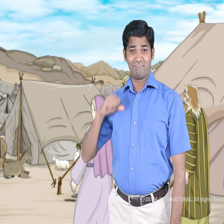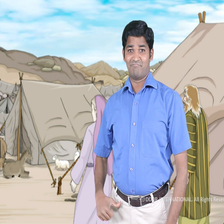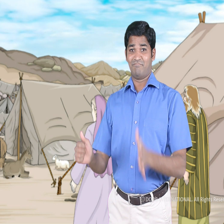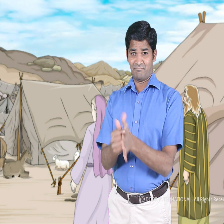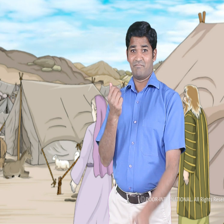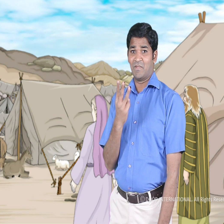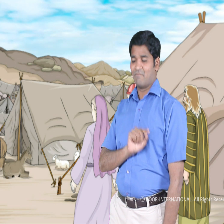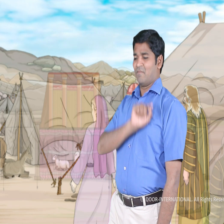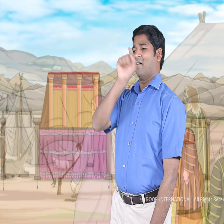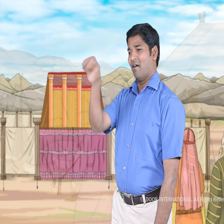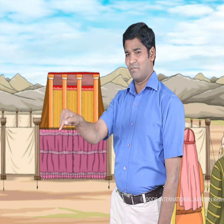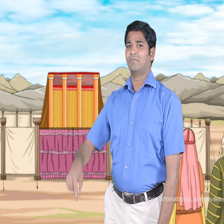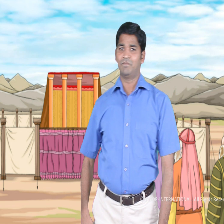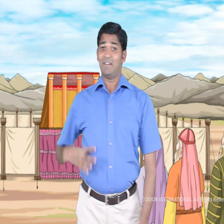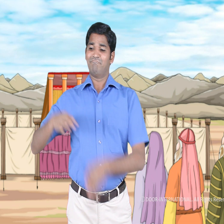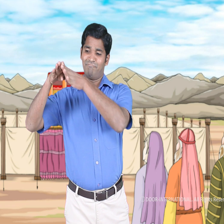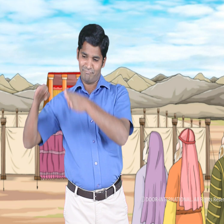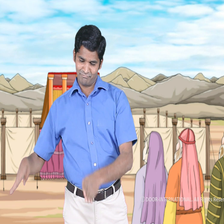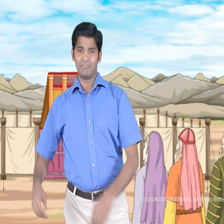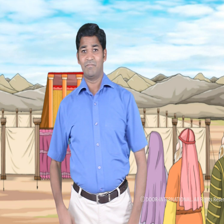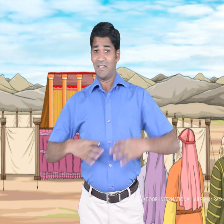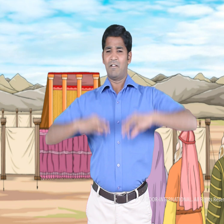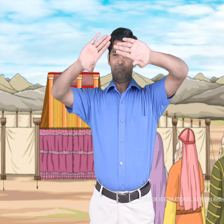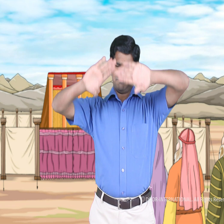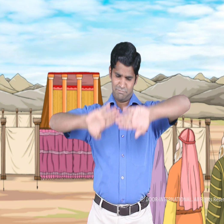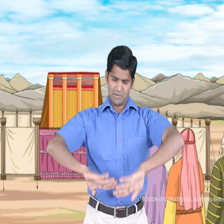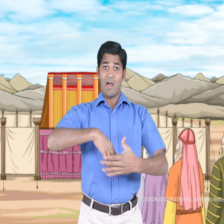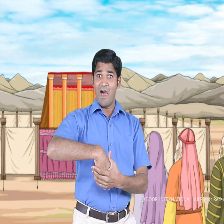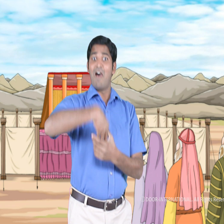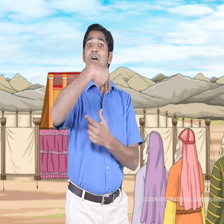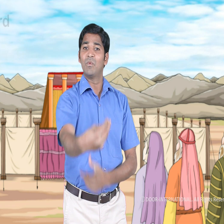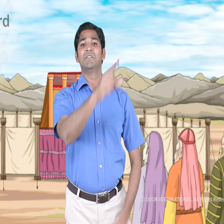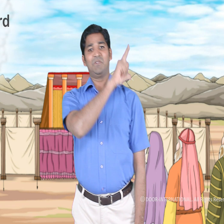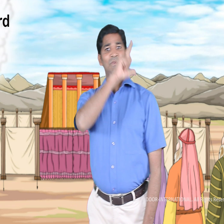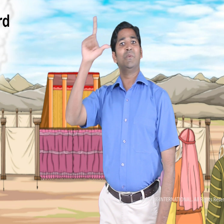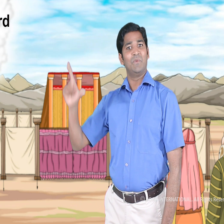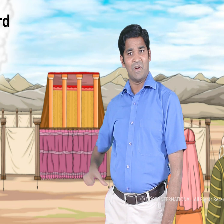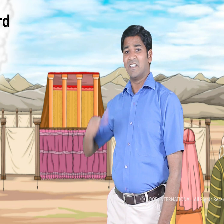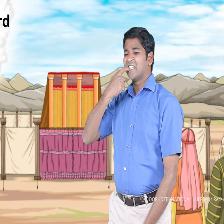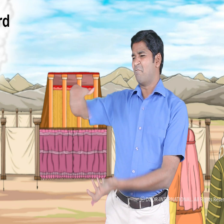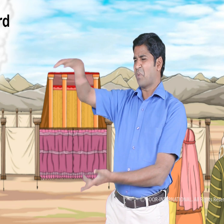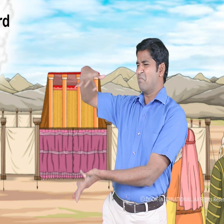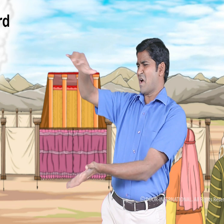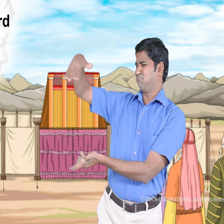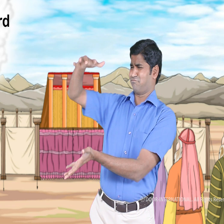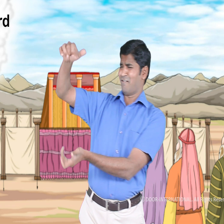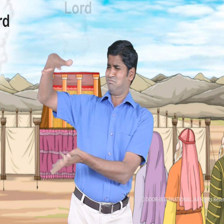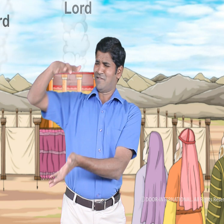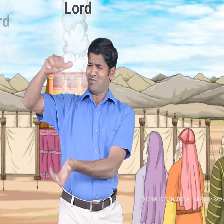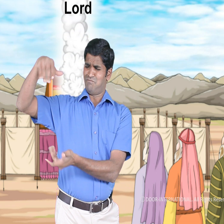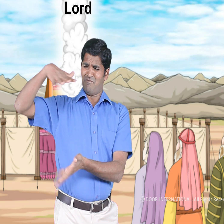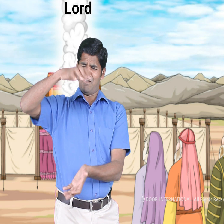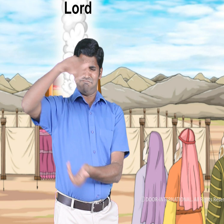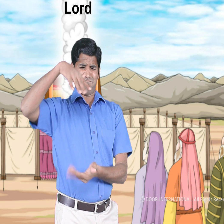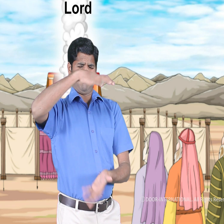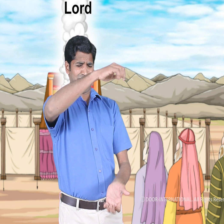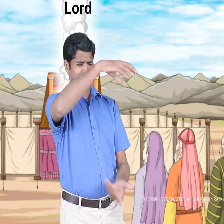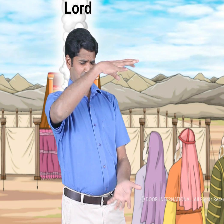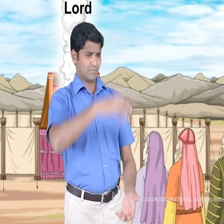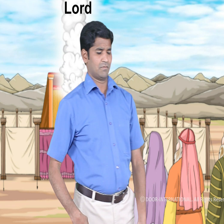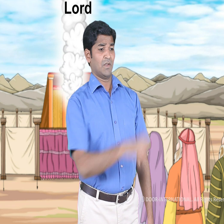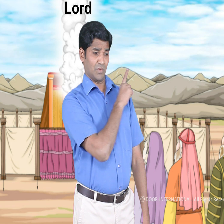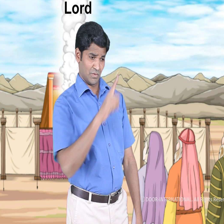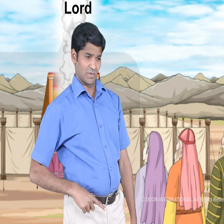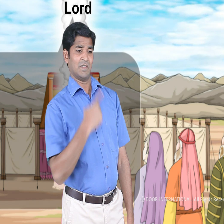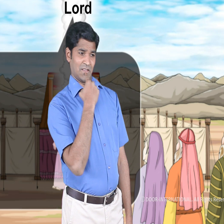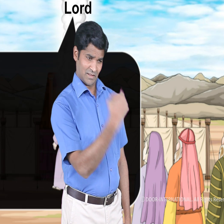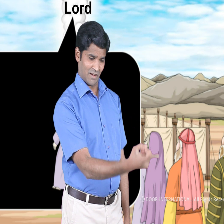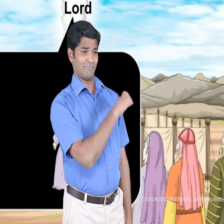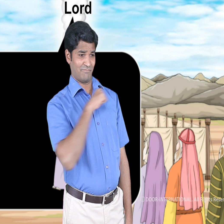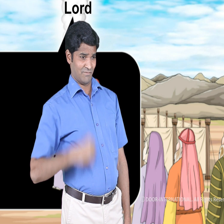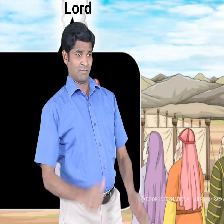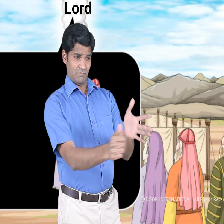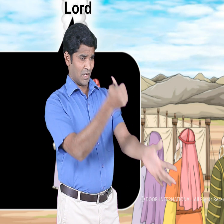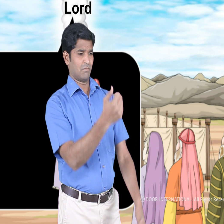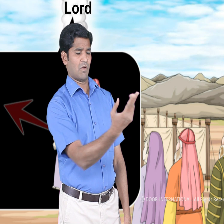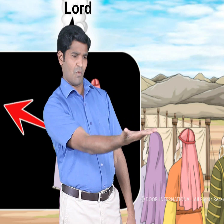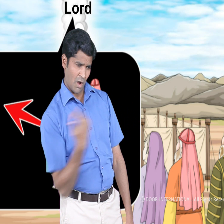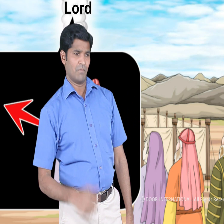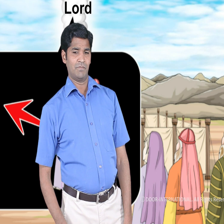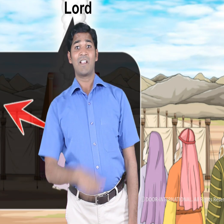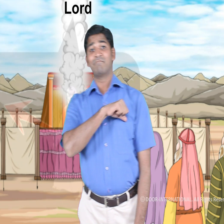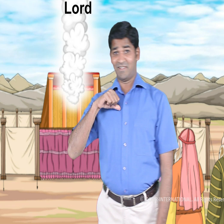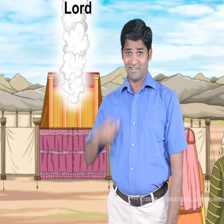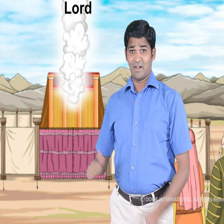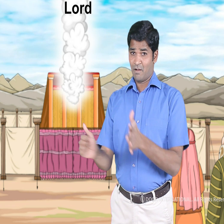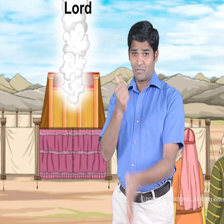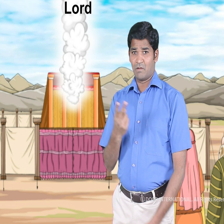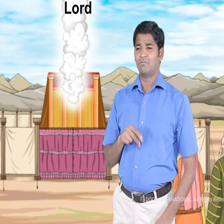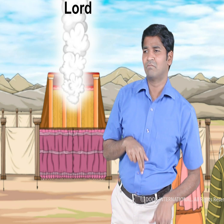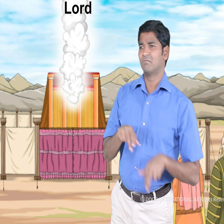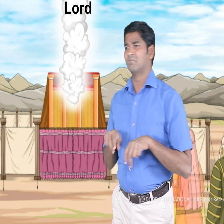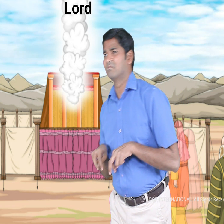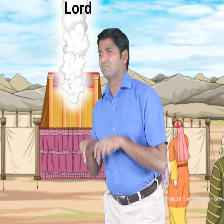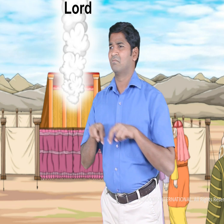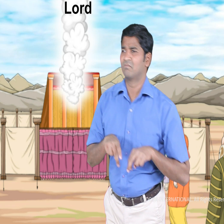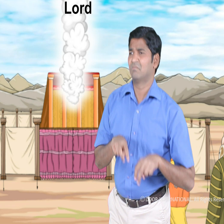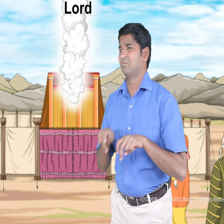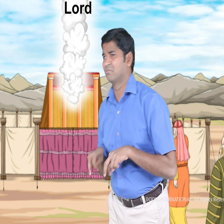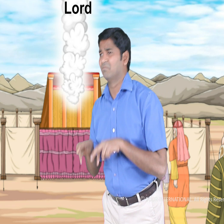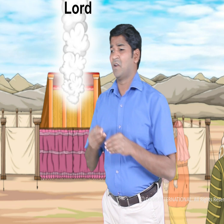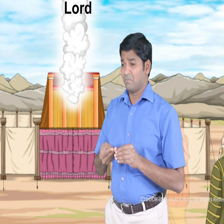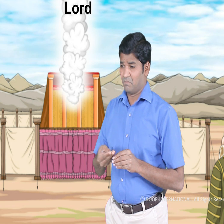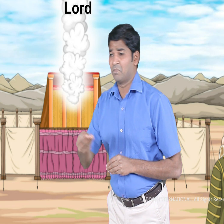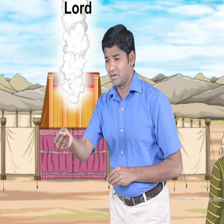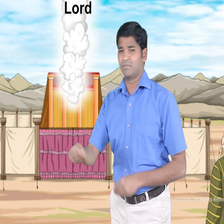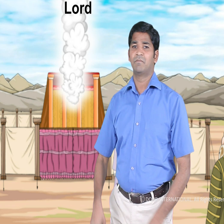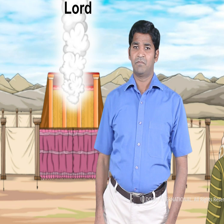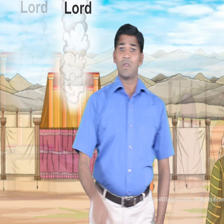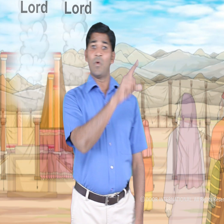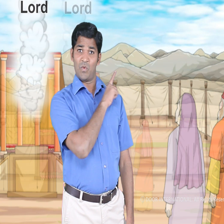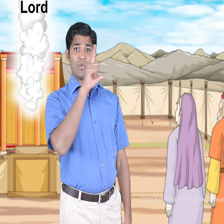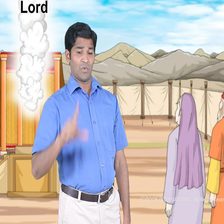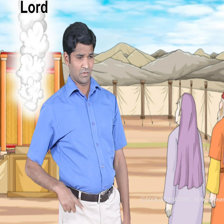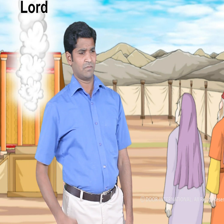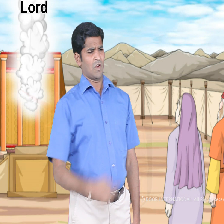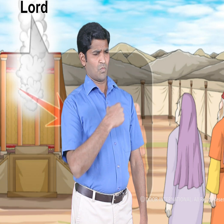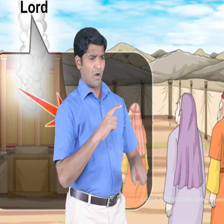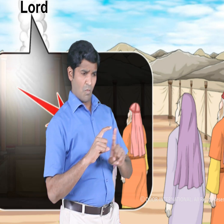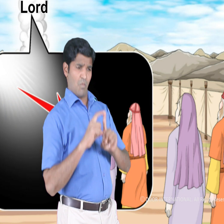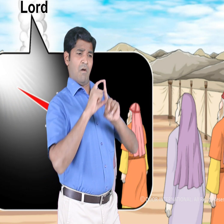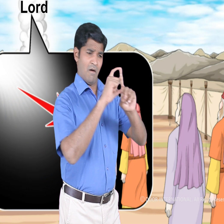So the three went out, and the LORD came down in a pillar of cloud, stood at the entrance to the Tent, and summoned Aaron and Miriam.